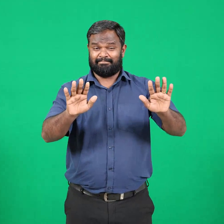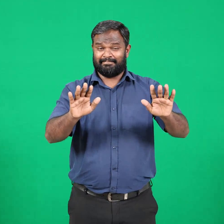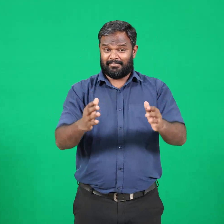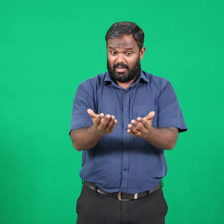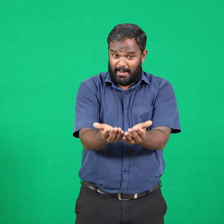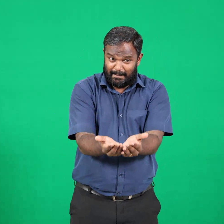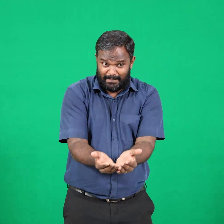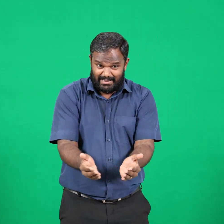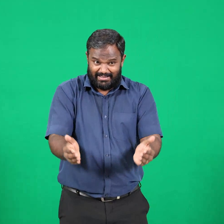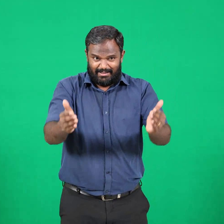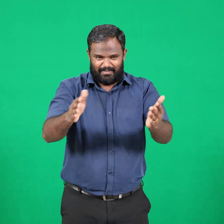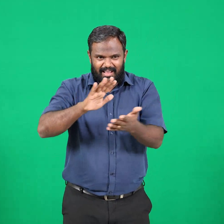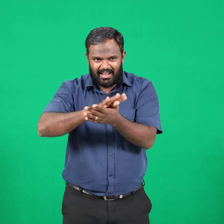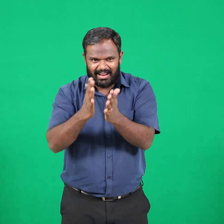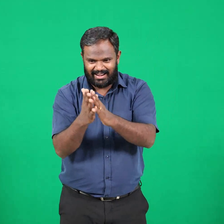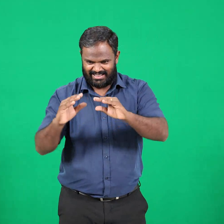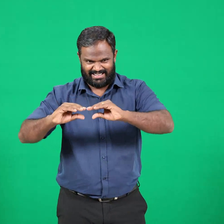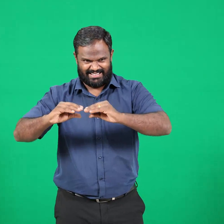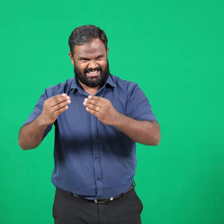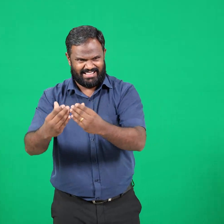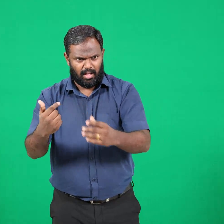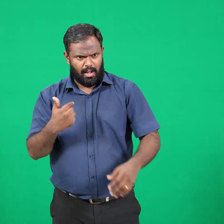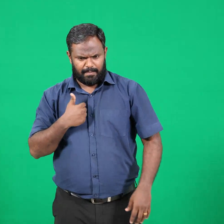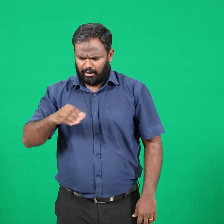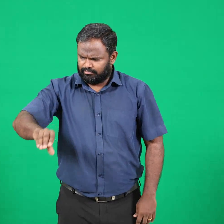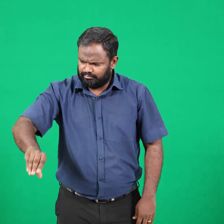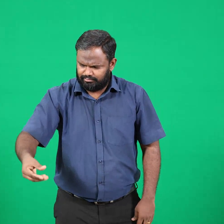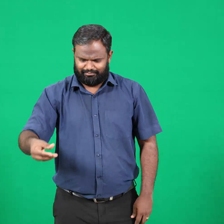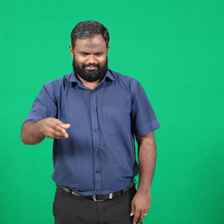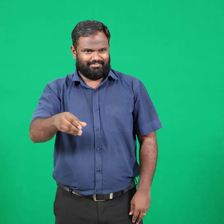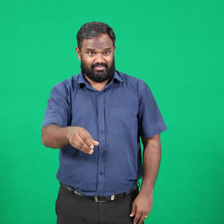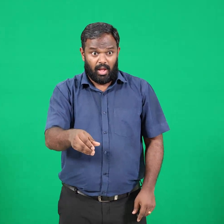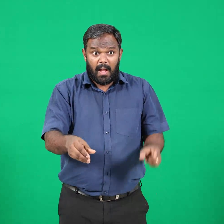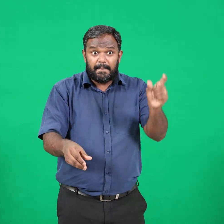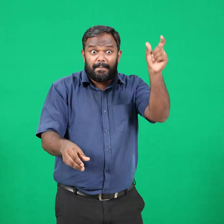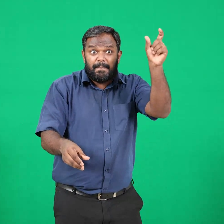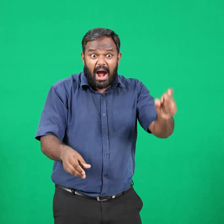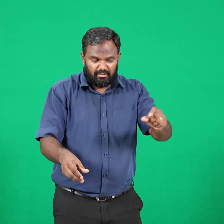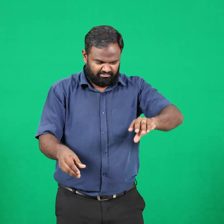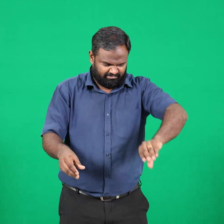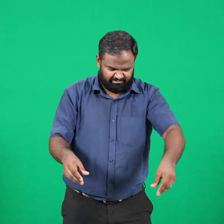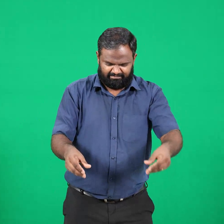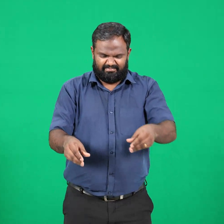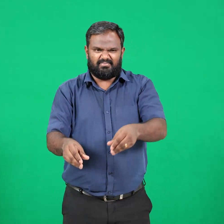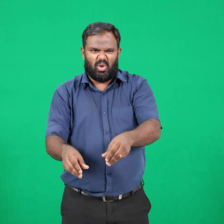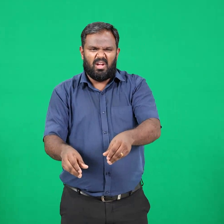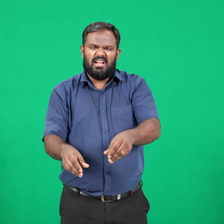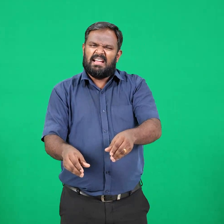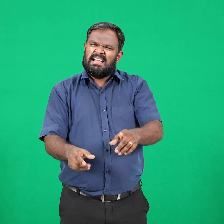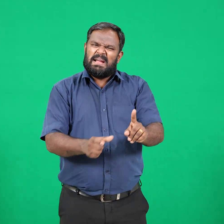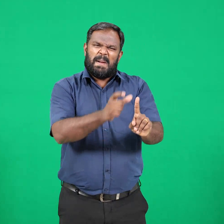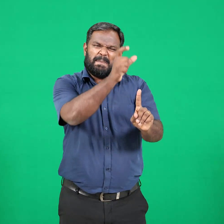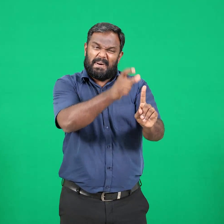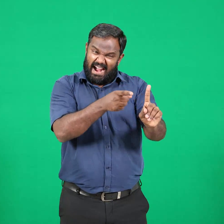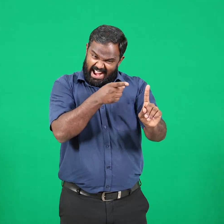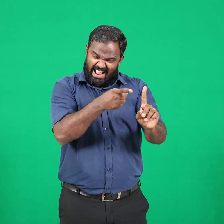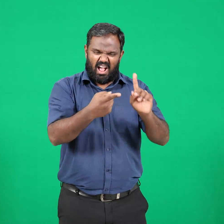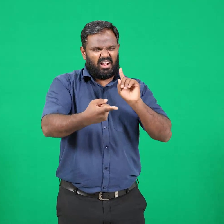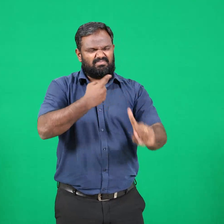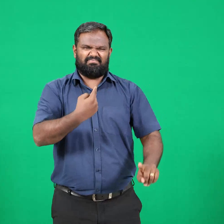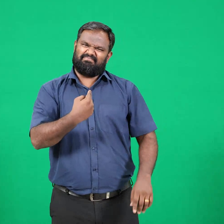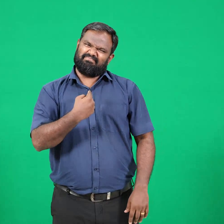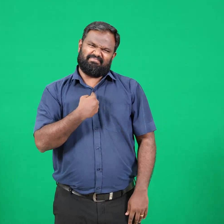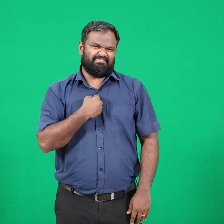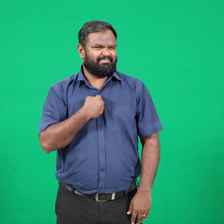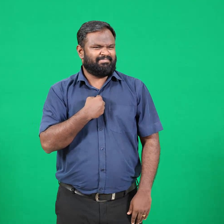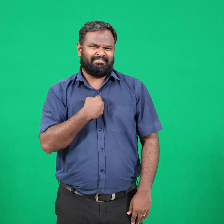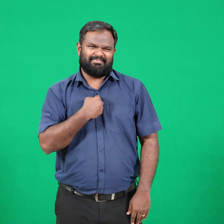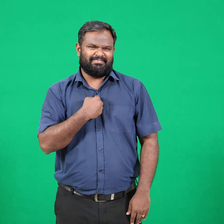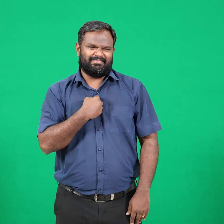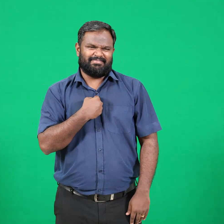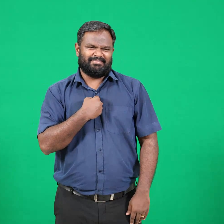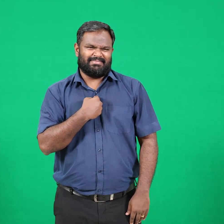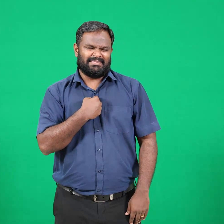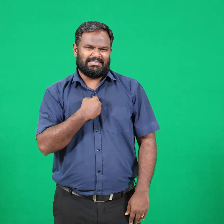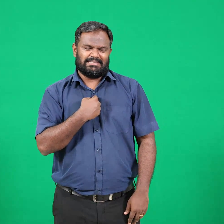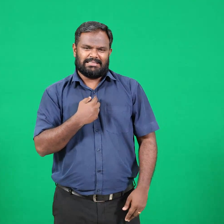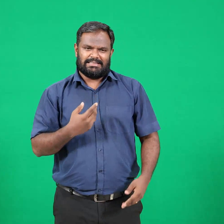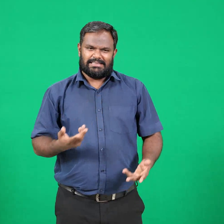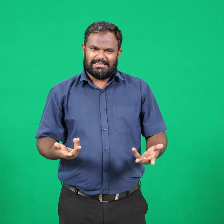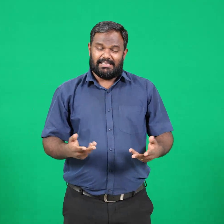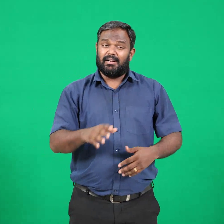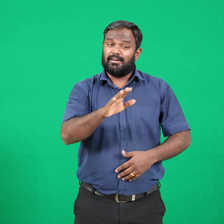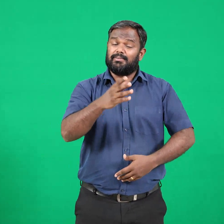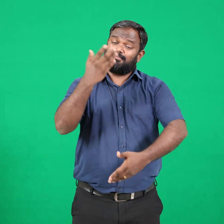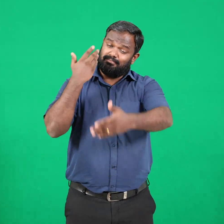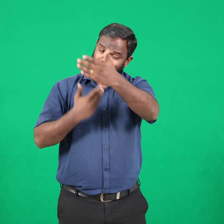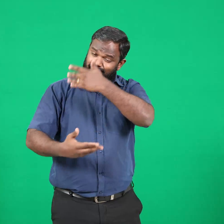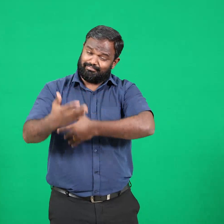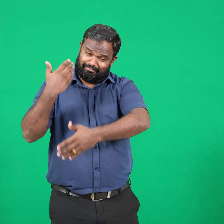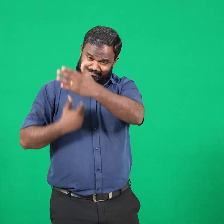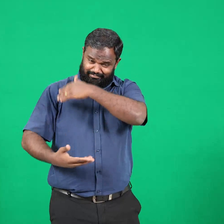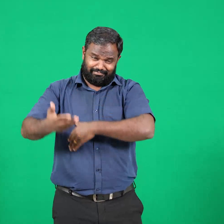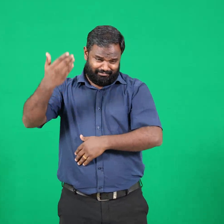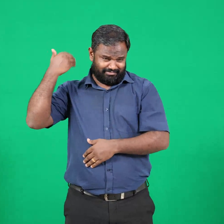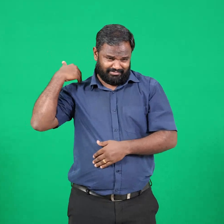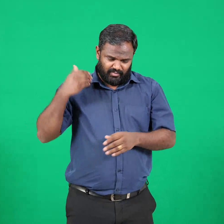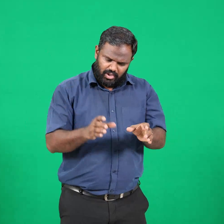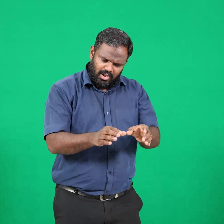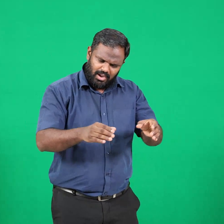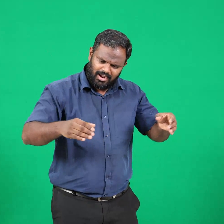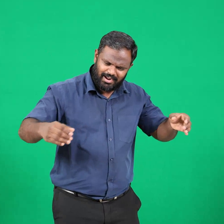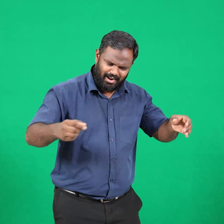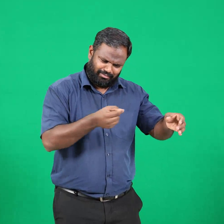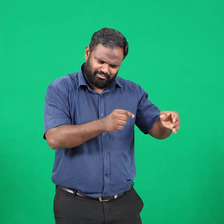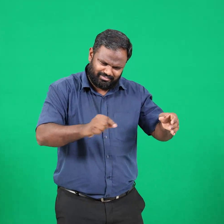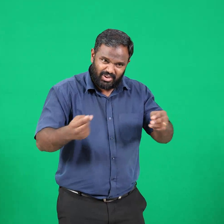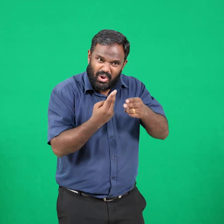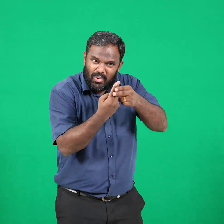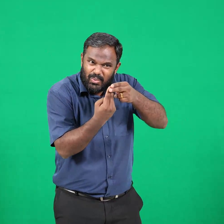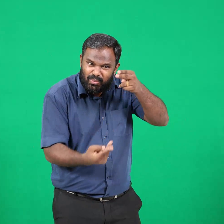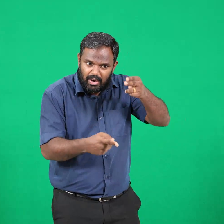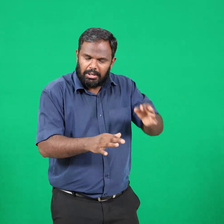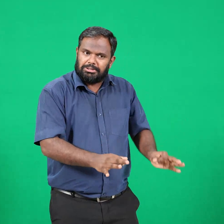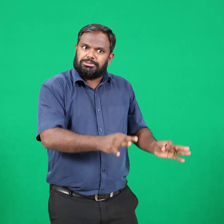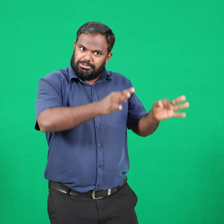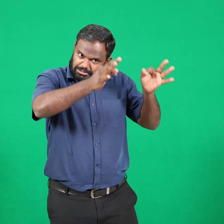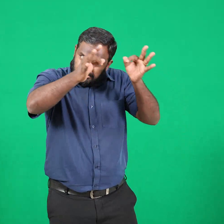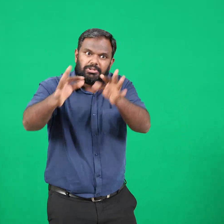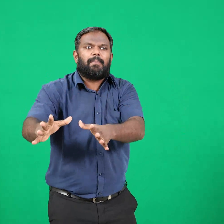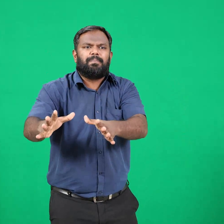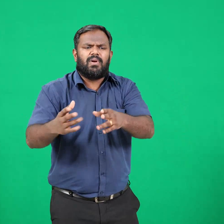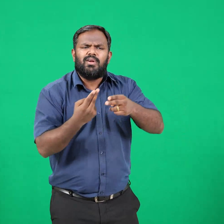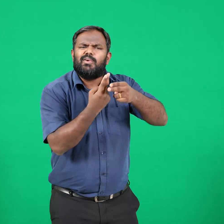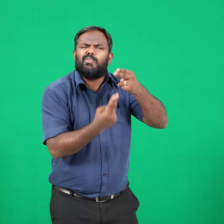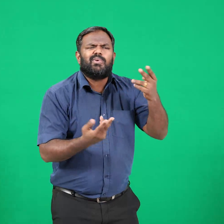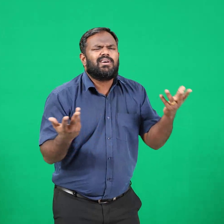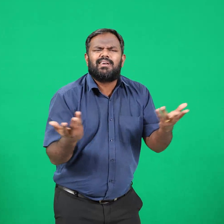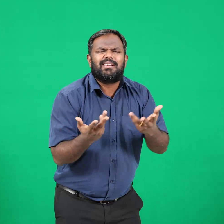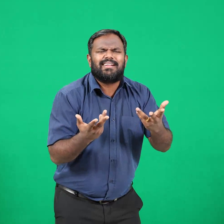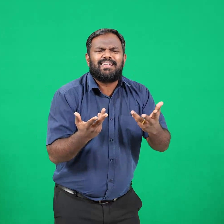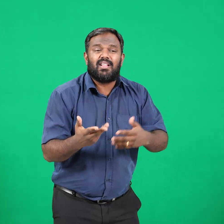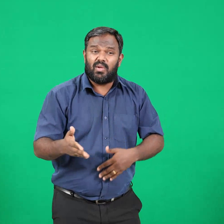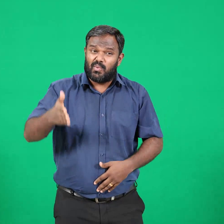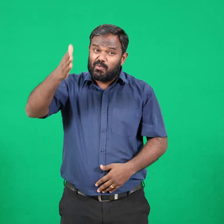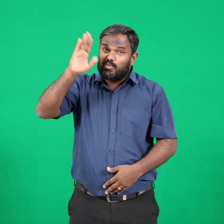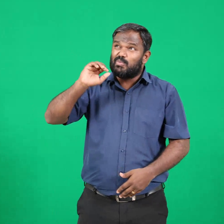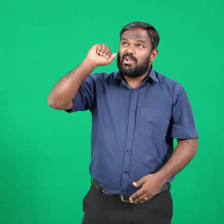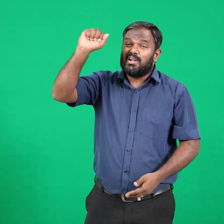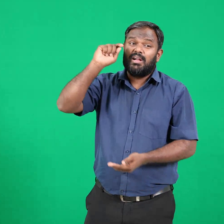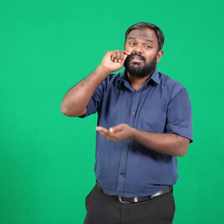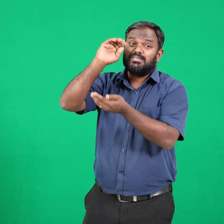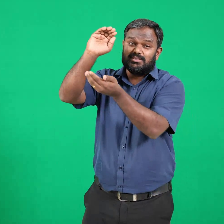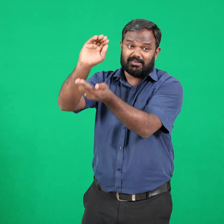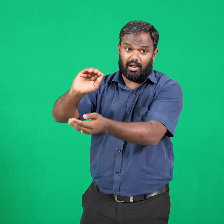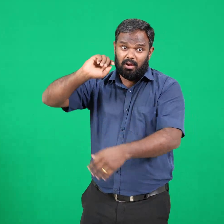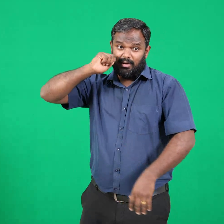Jesus answered, "The one who has dipped his hand into the bowl with Me will betray Me.